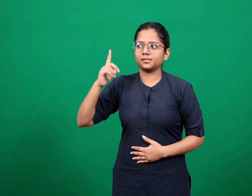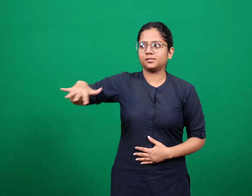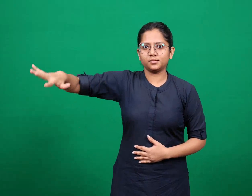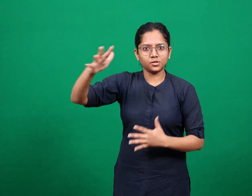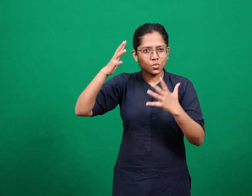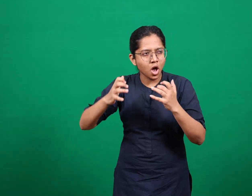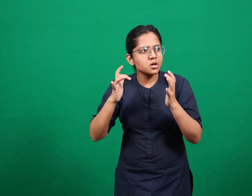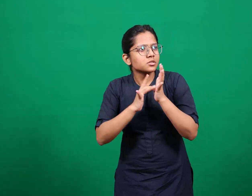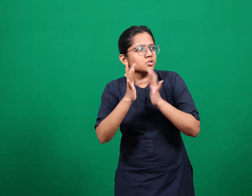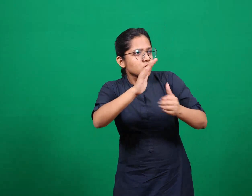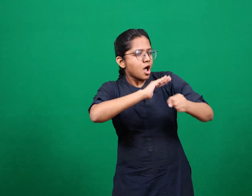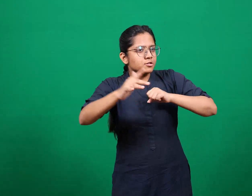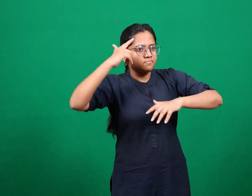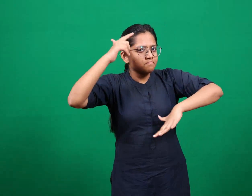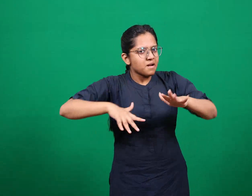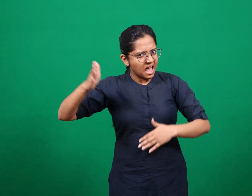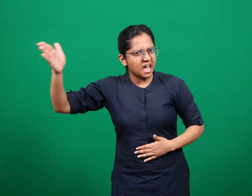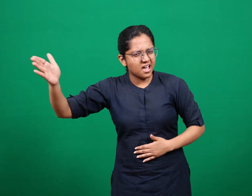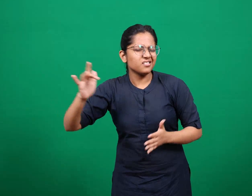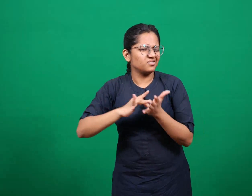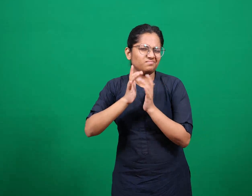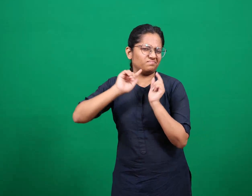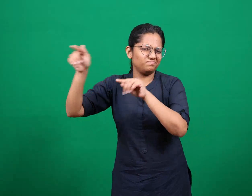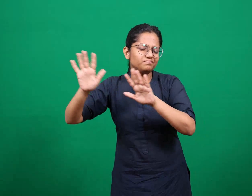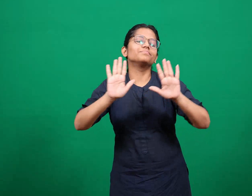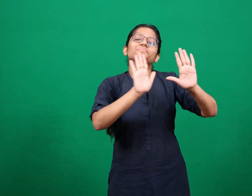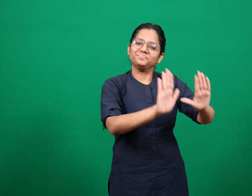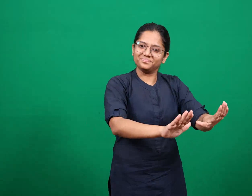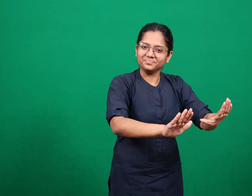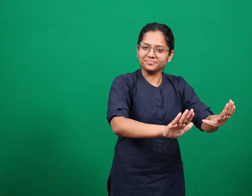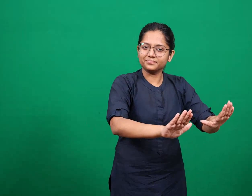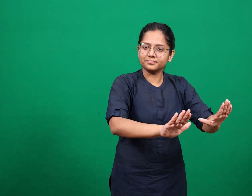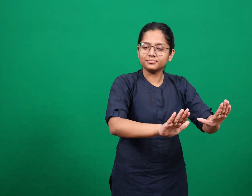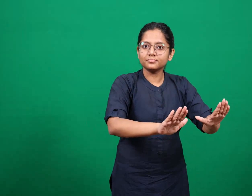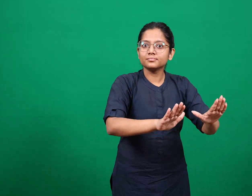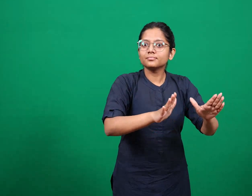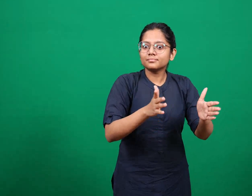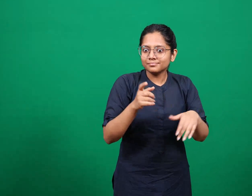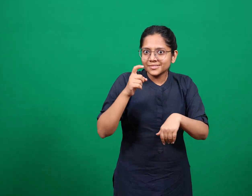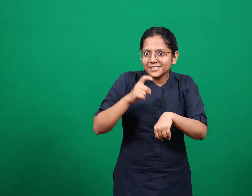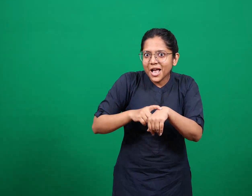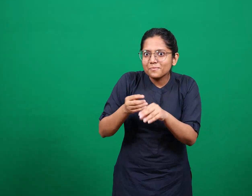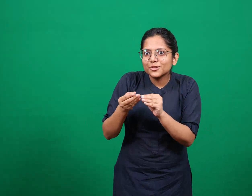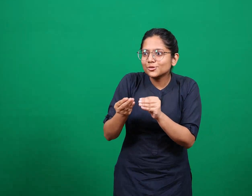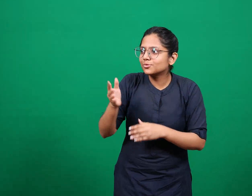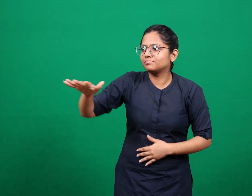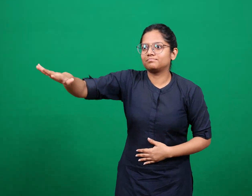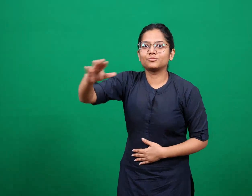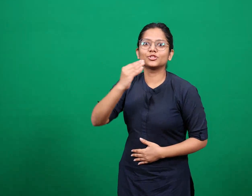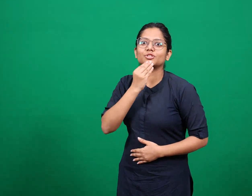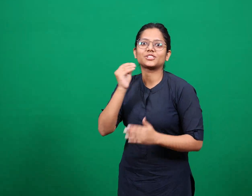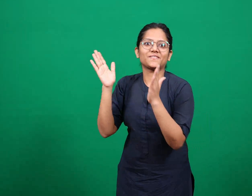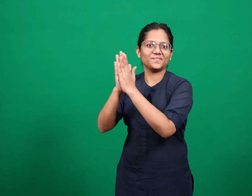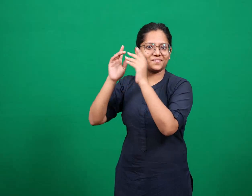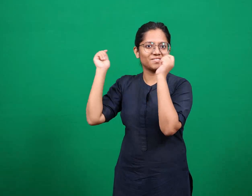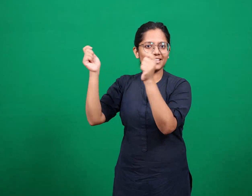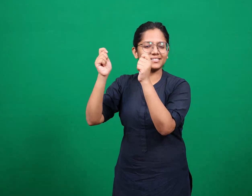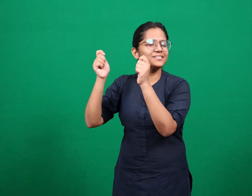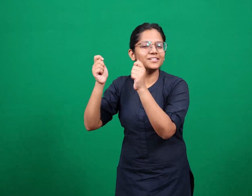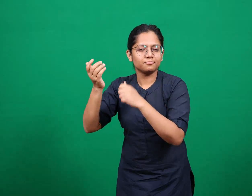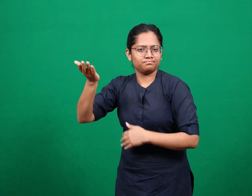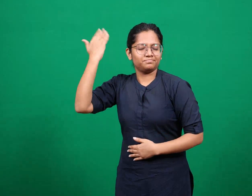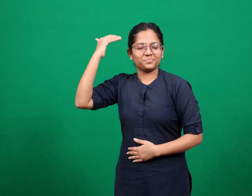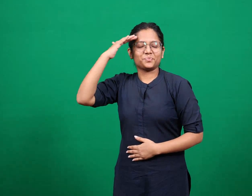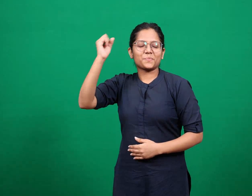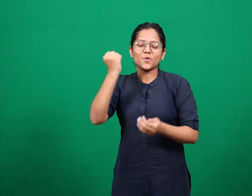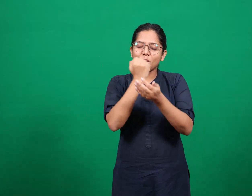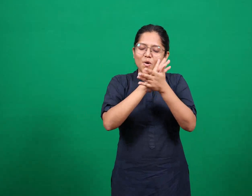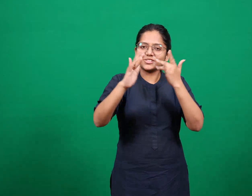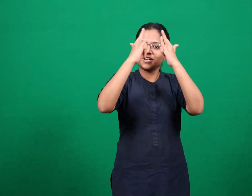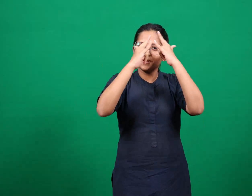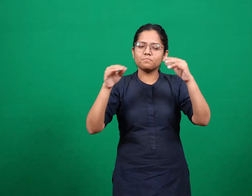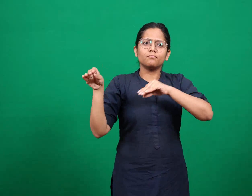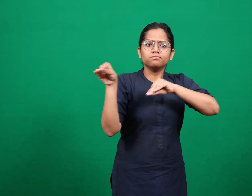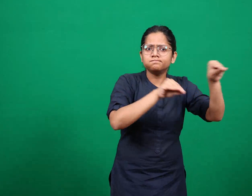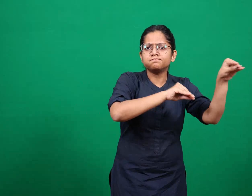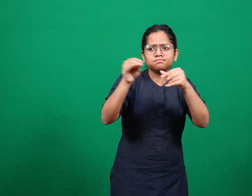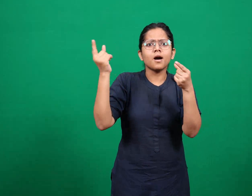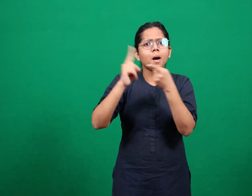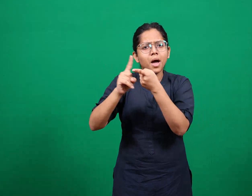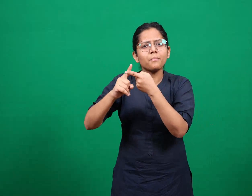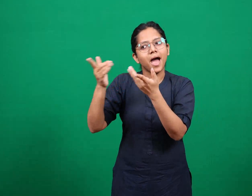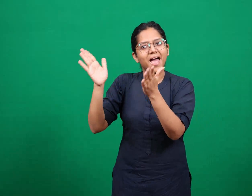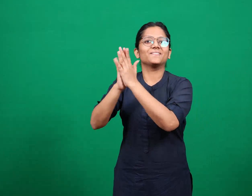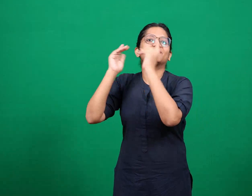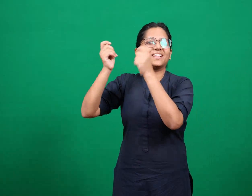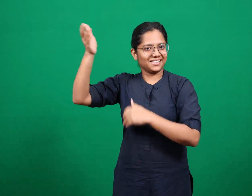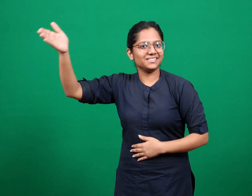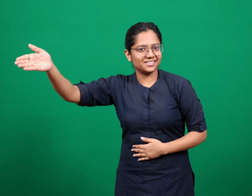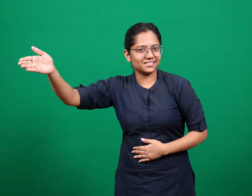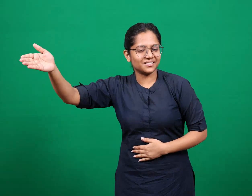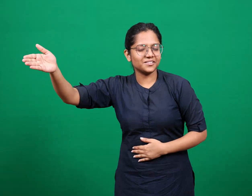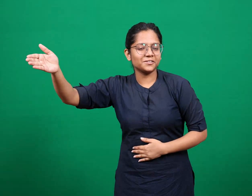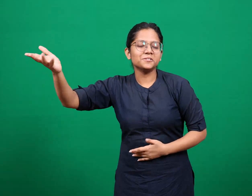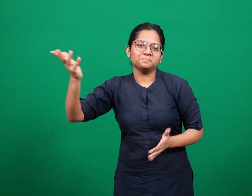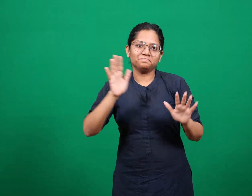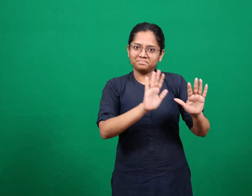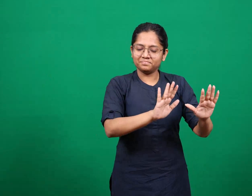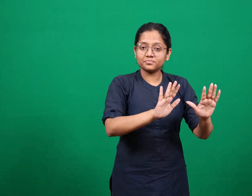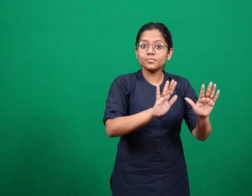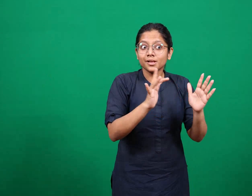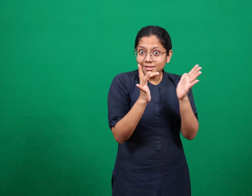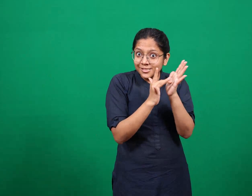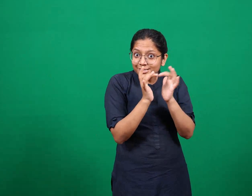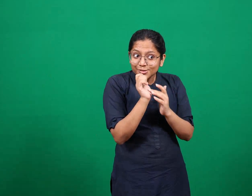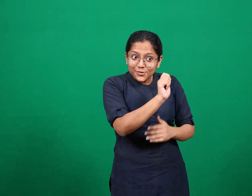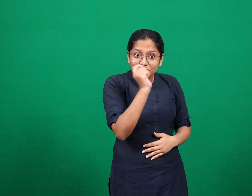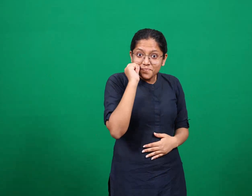However, the Jewish Feast of Tabernacles was near.